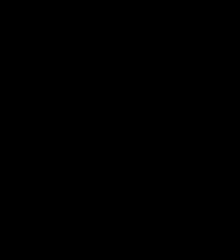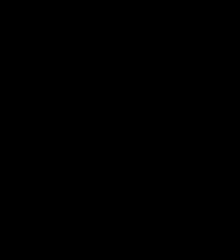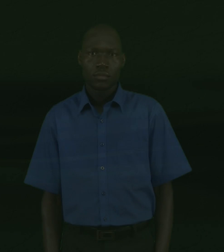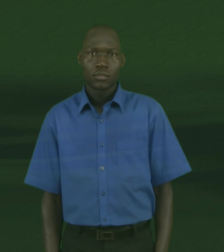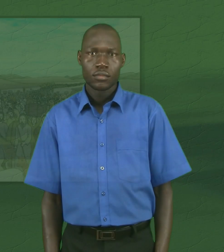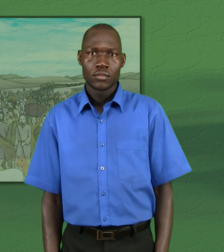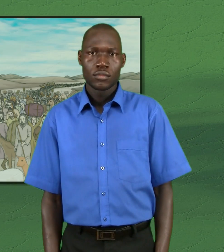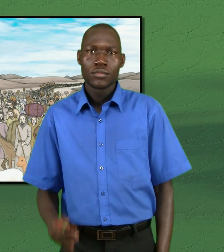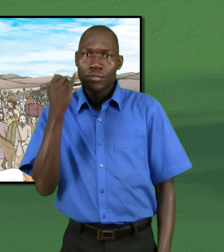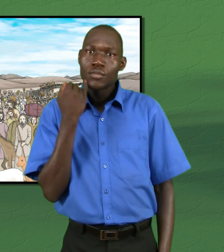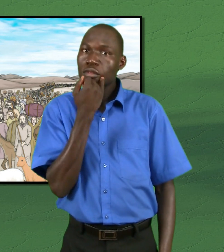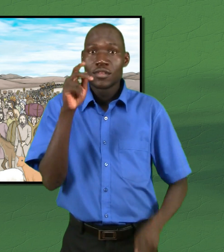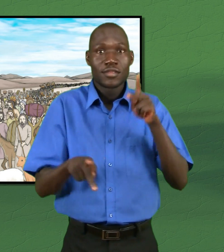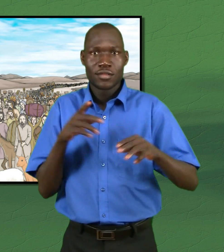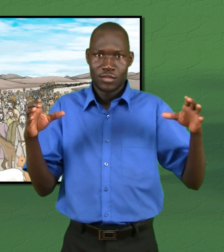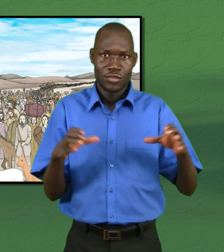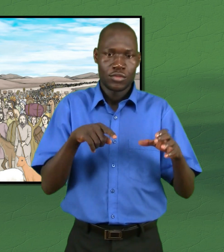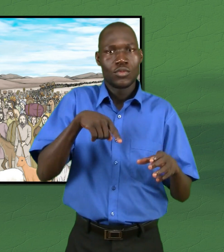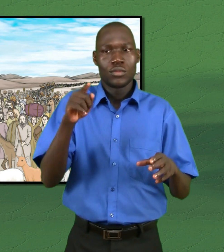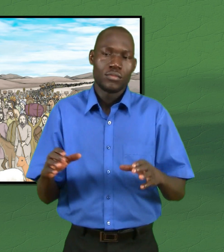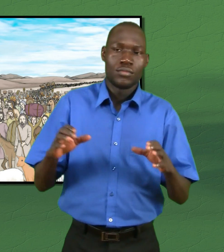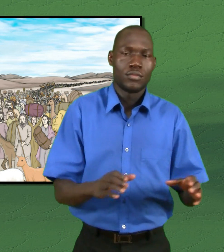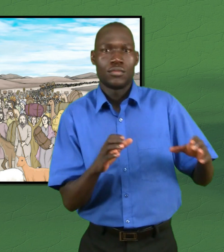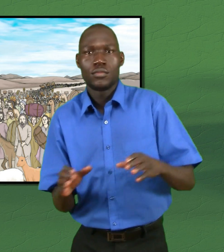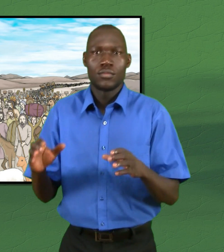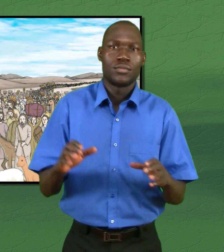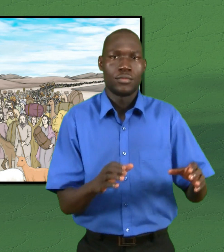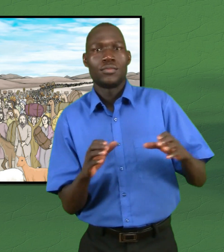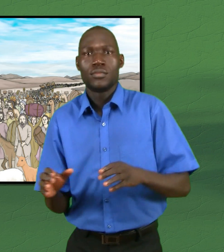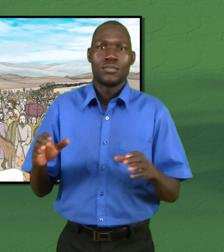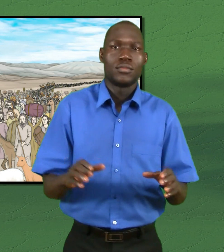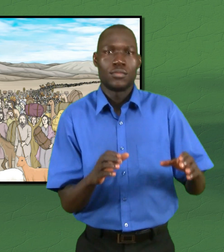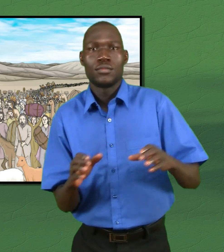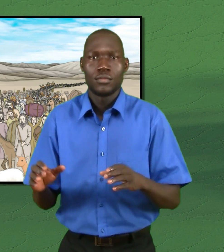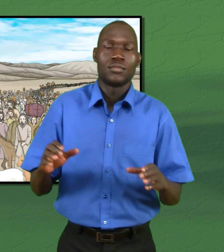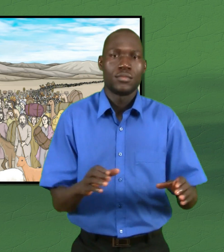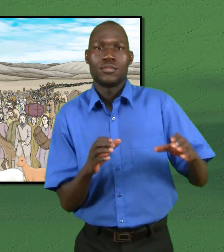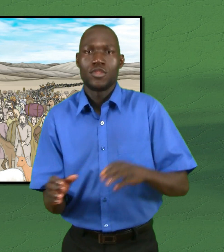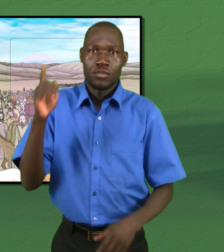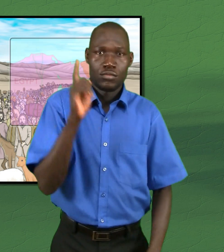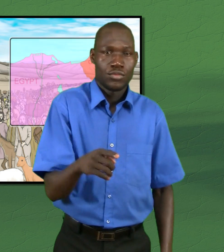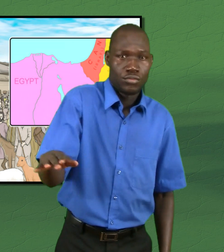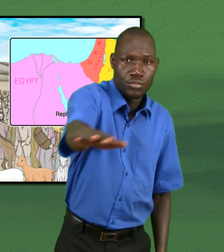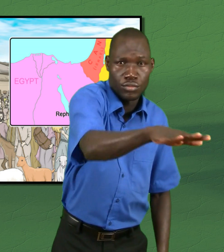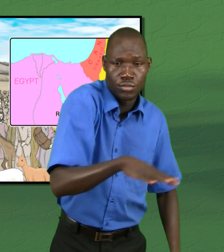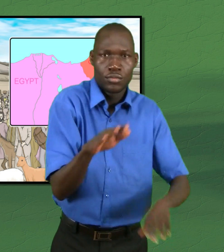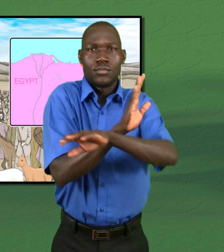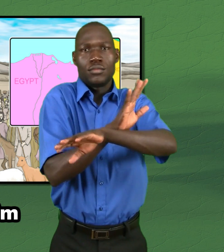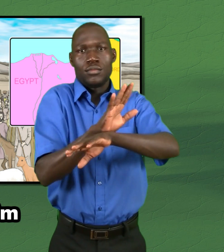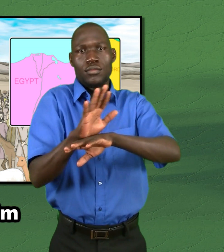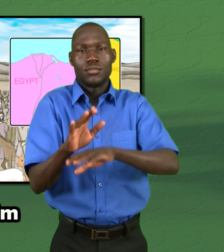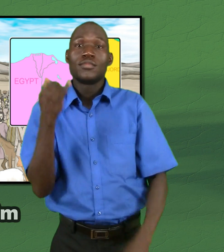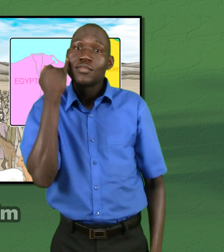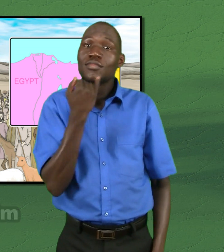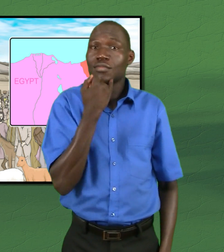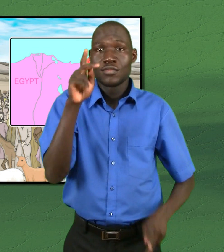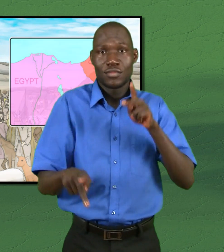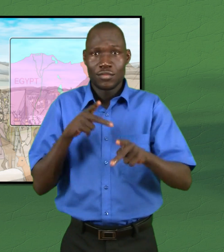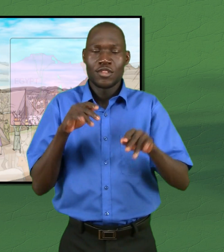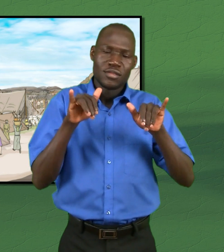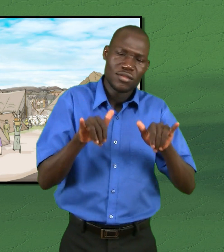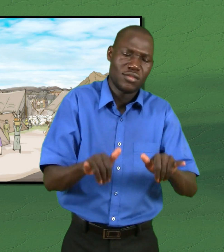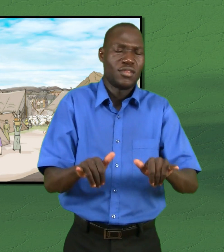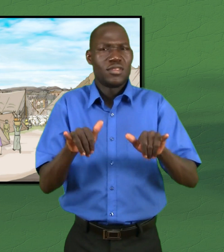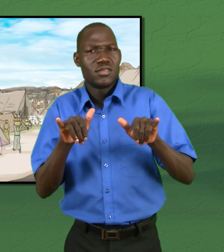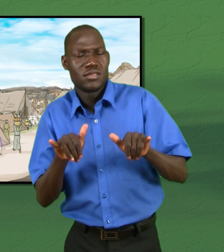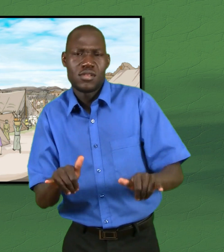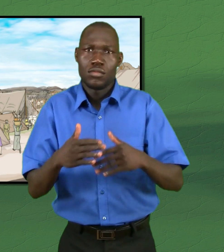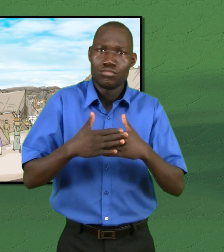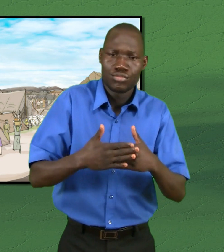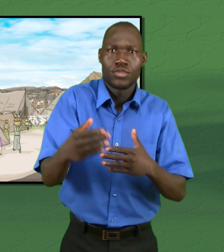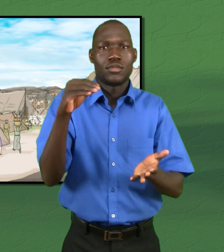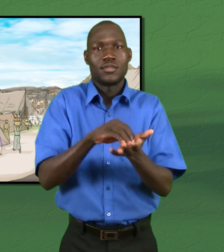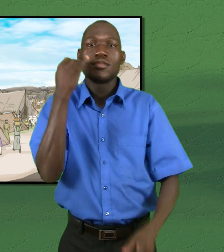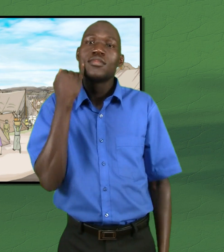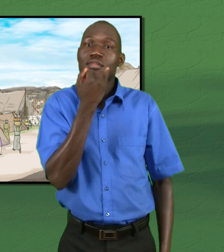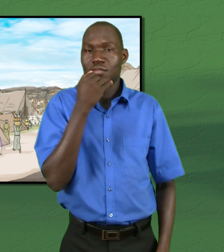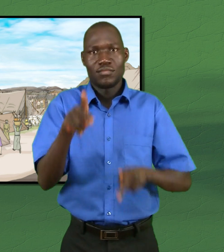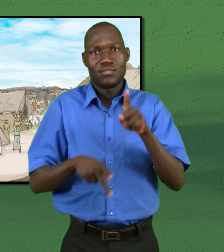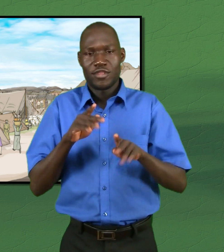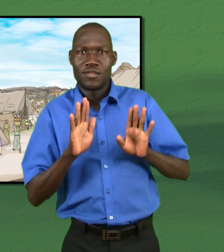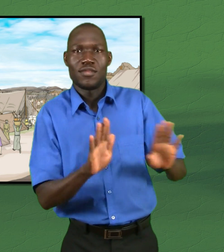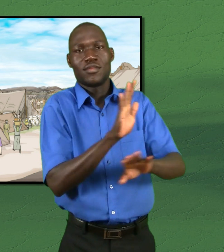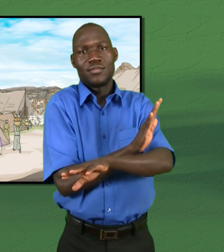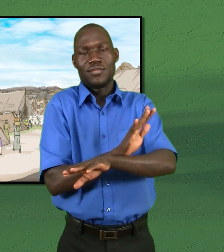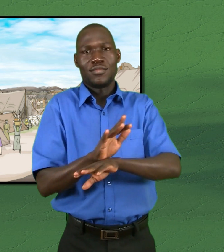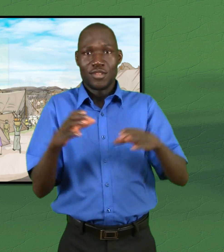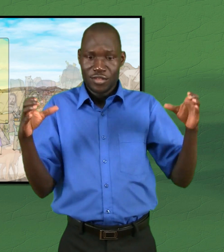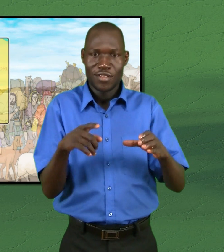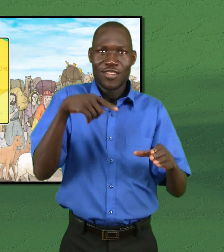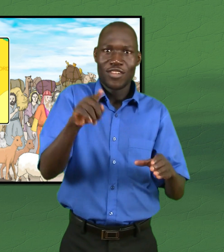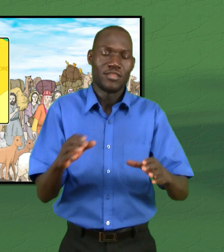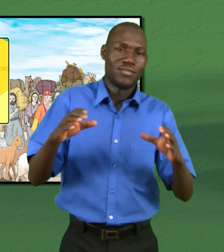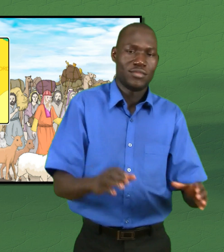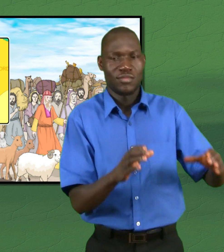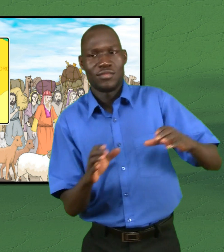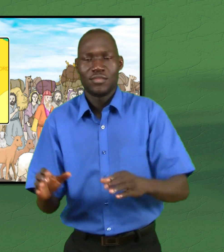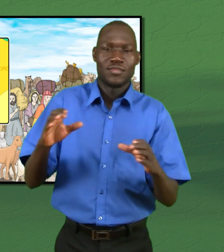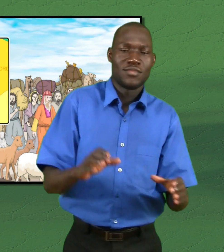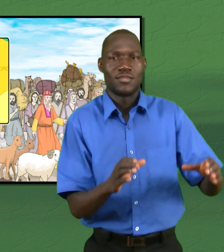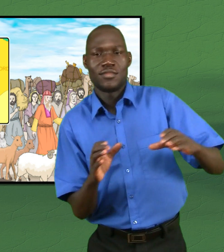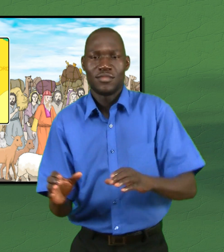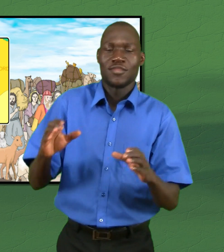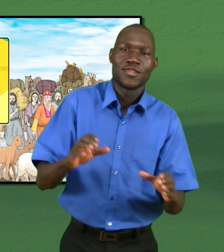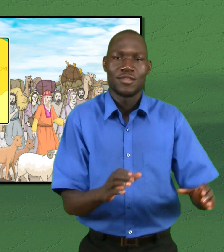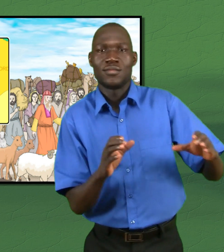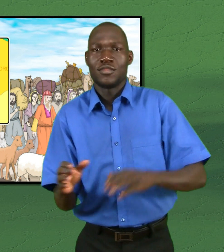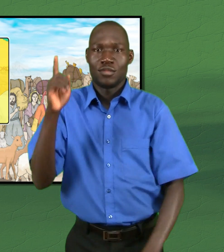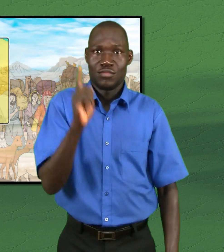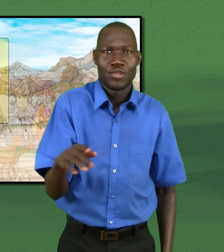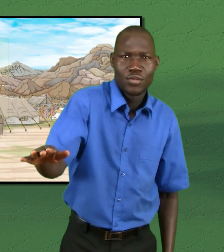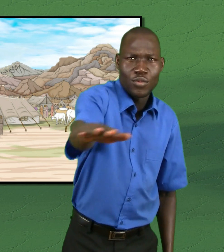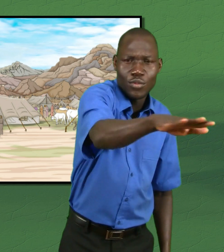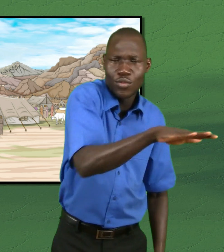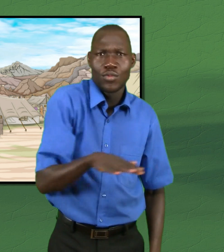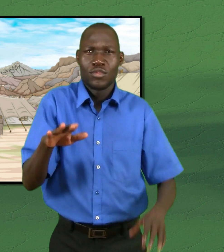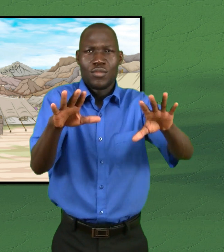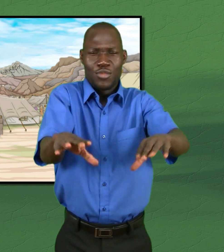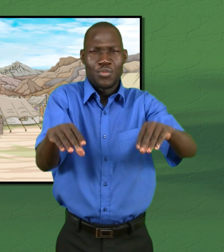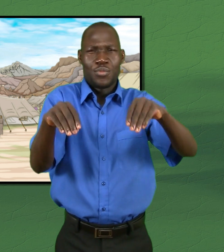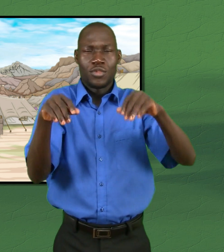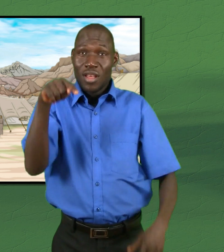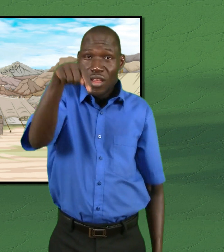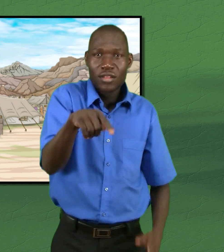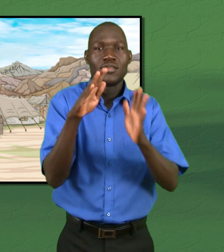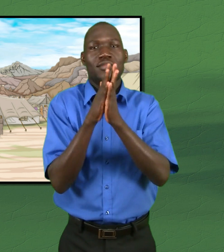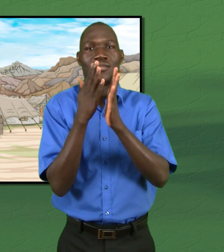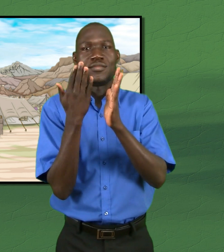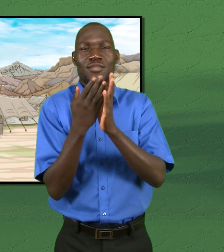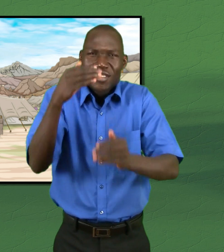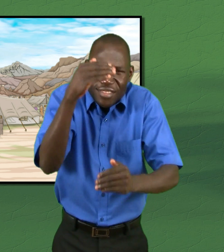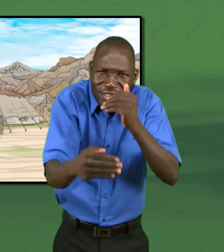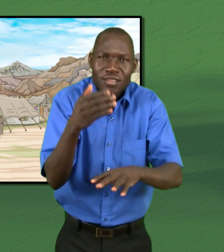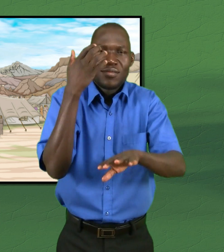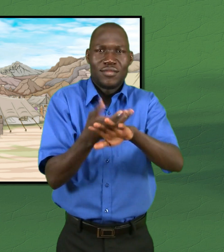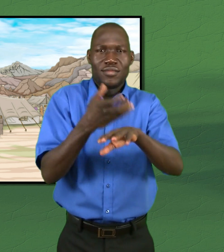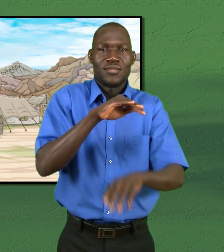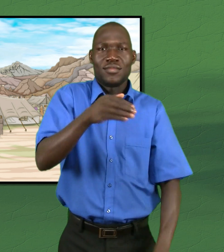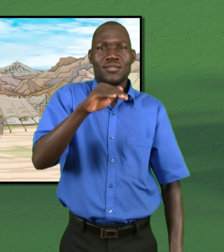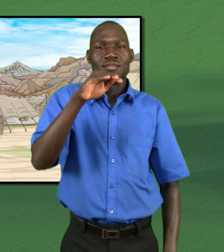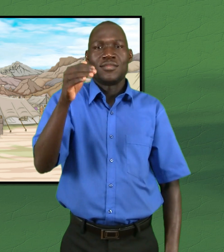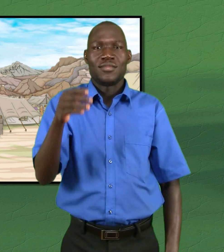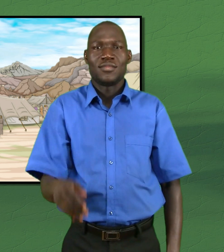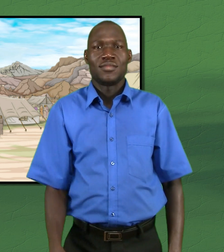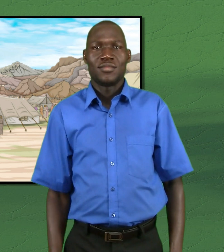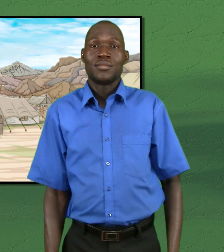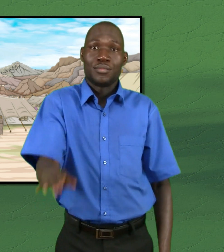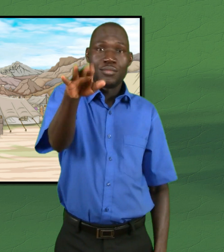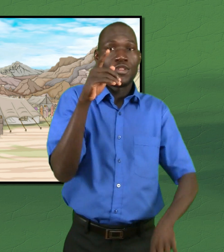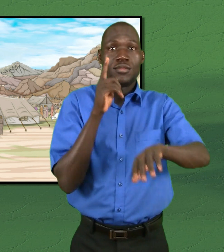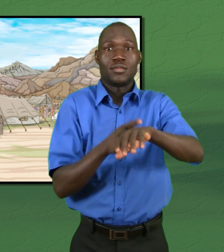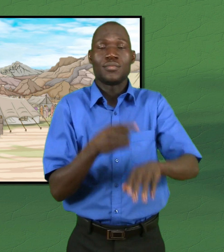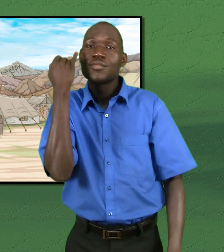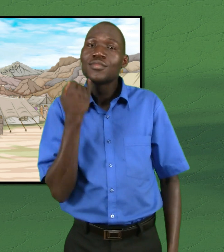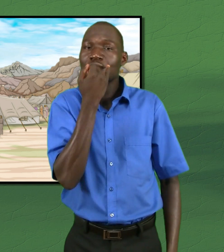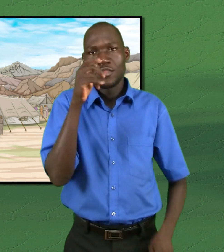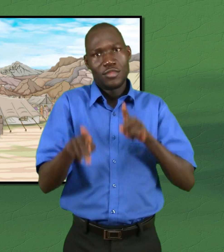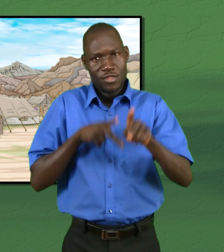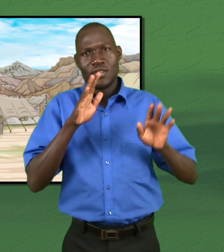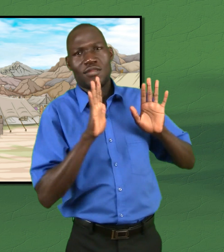In the third month, on the same day of the month that the Israelites had left the land of Egypt, they came to the Wilderness of Sinai.